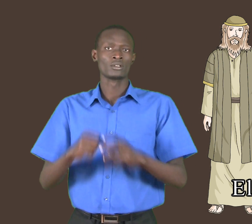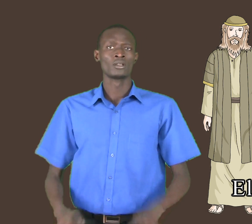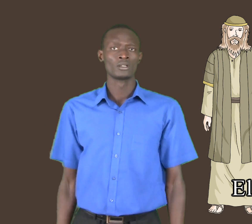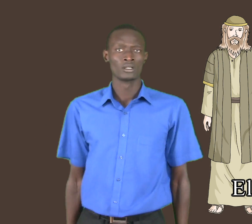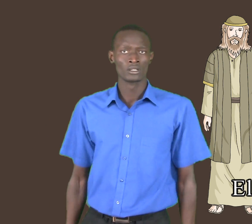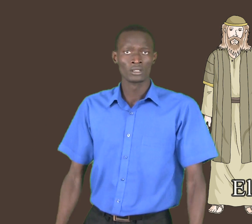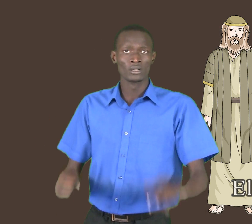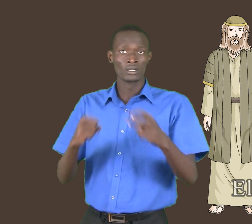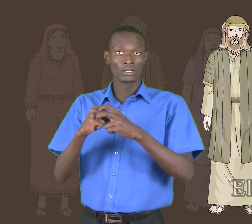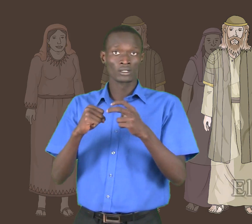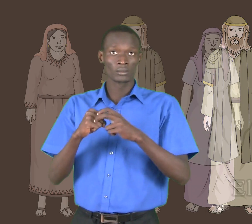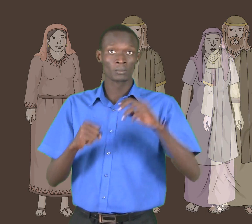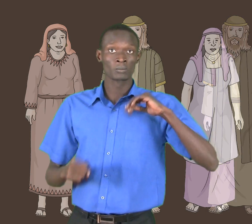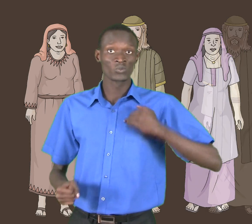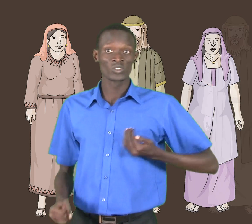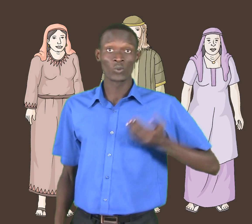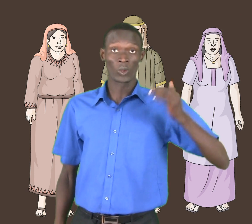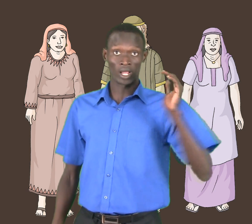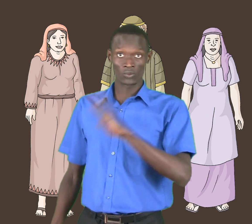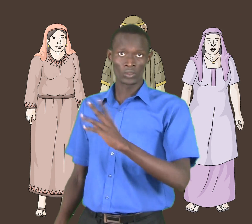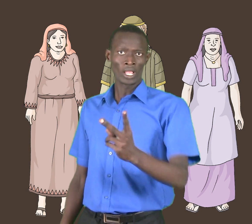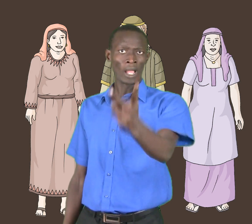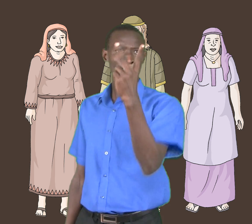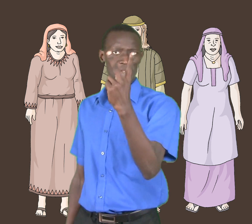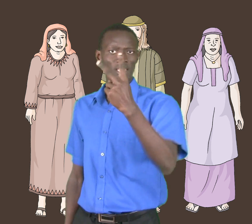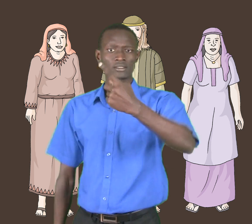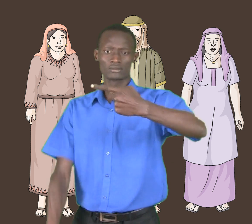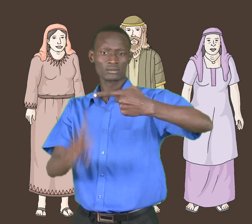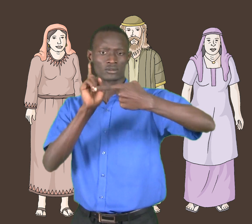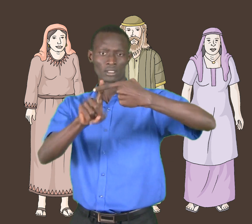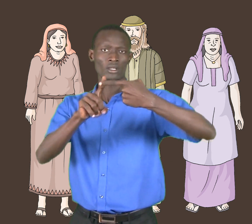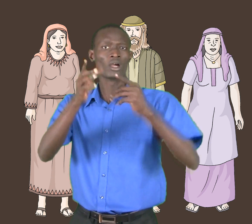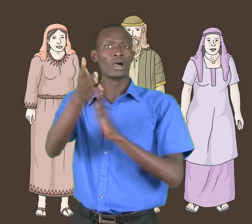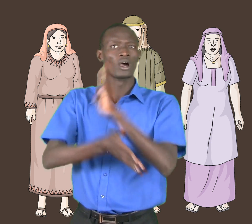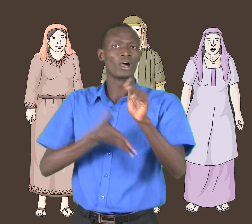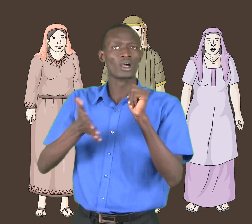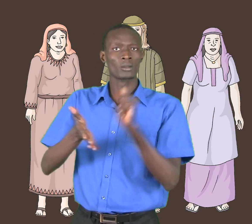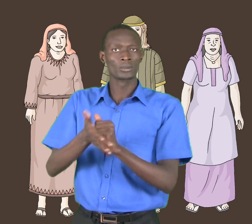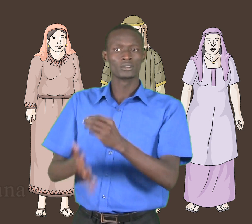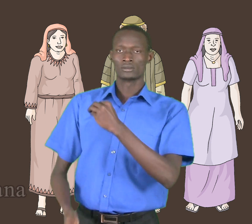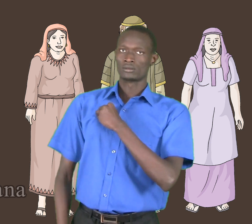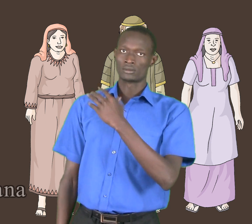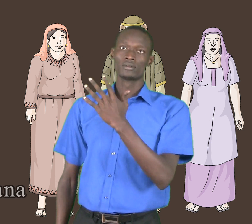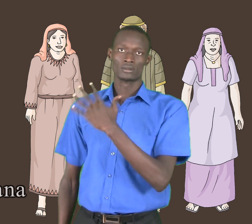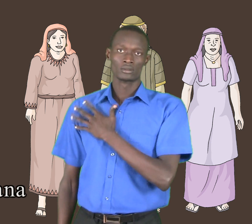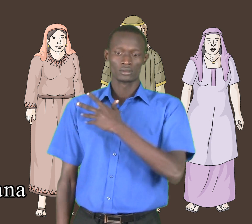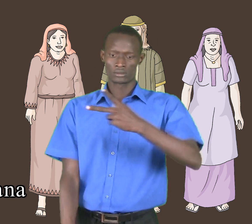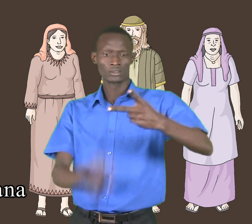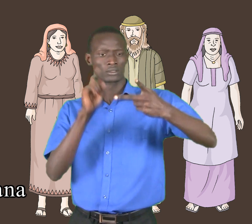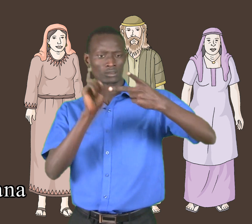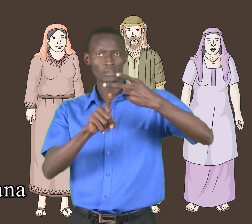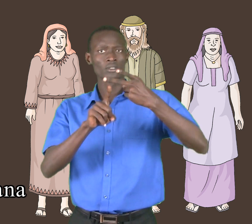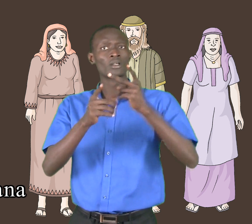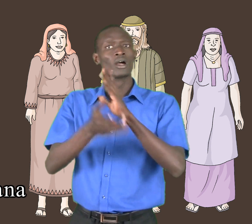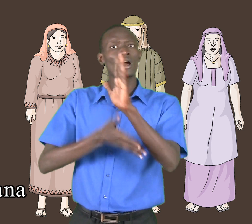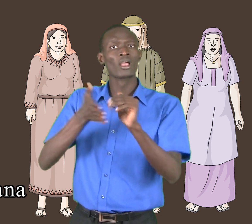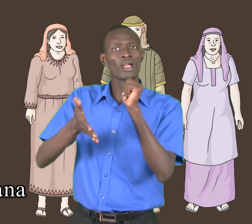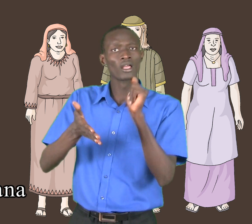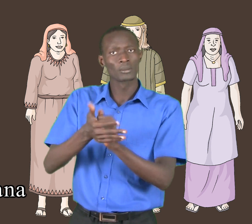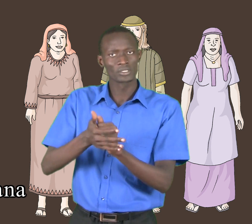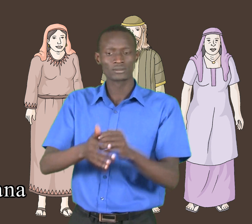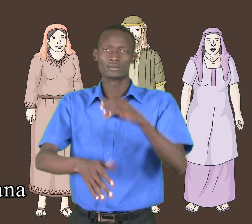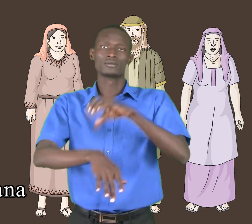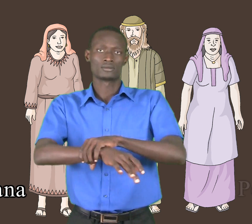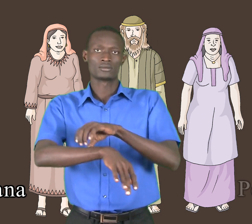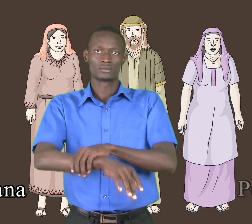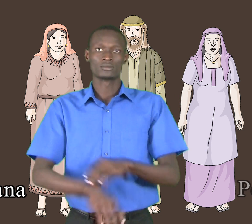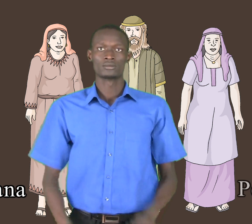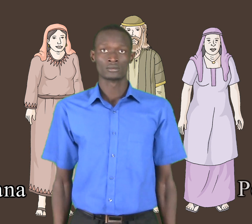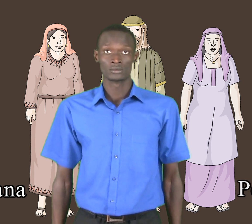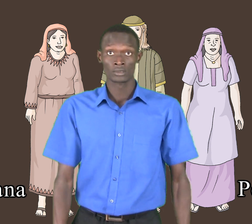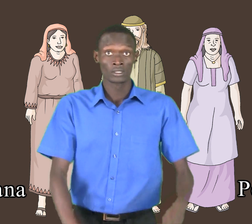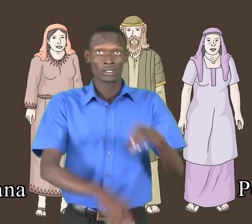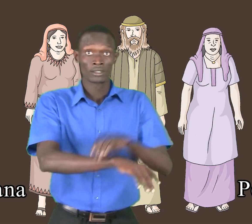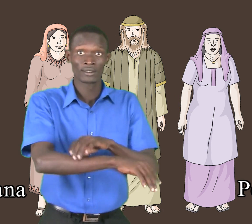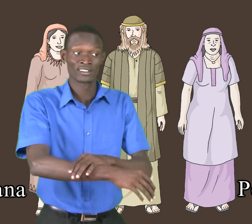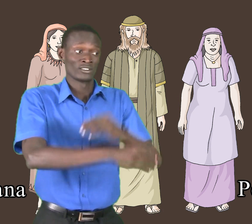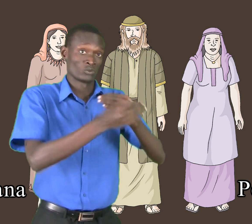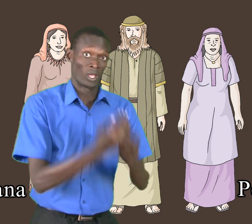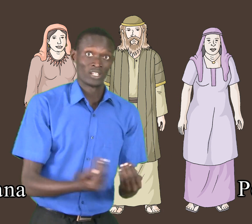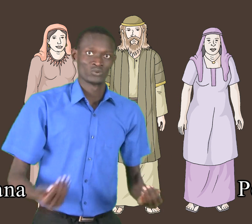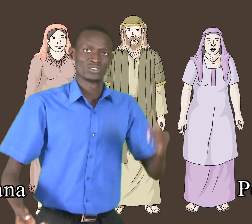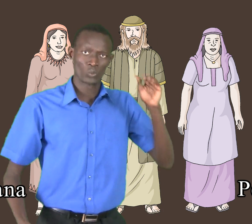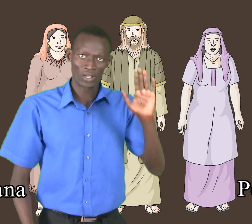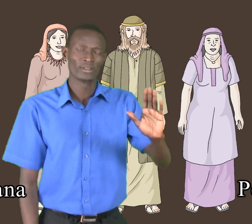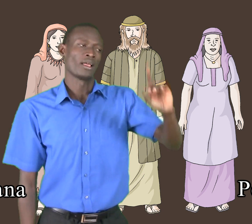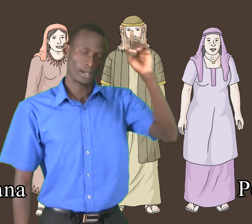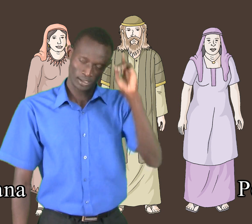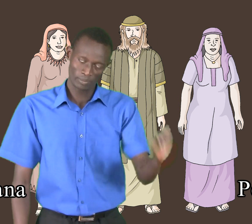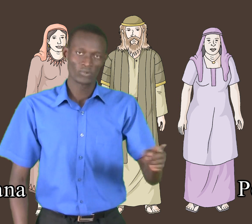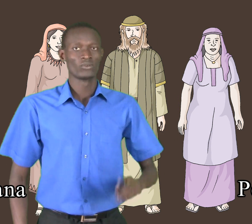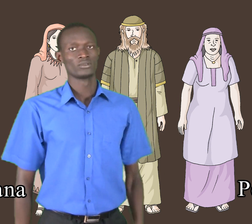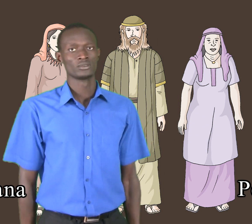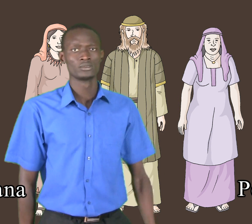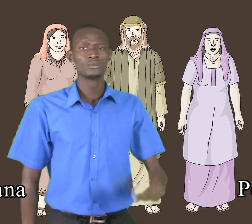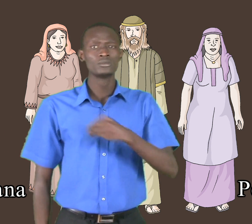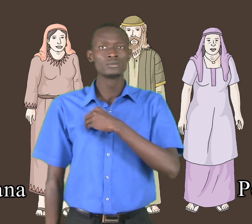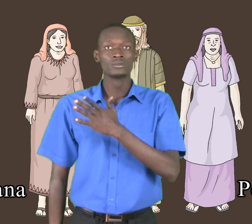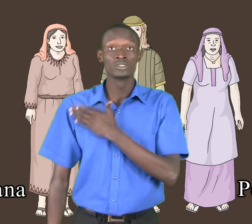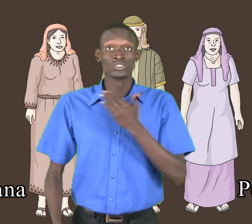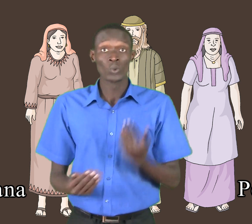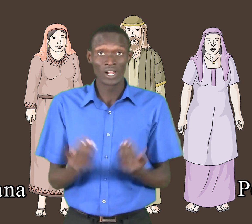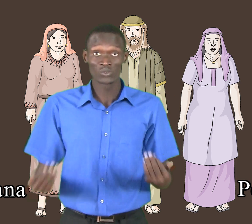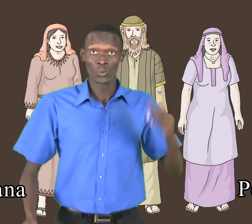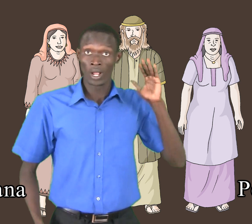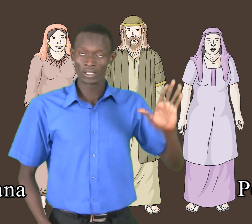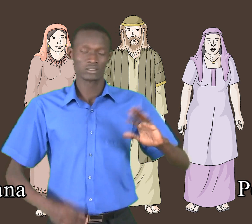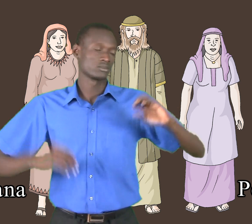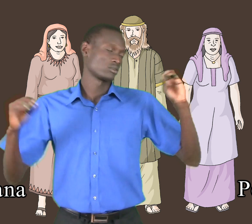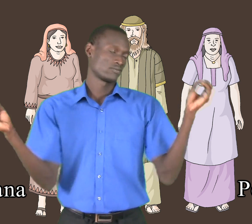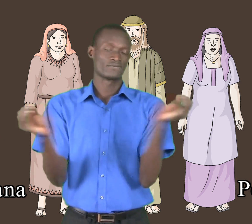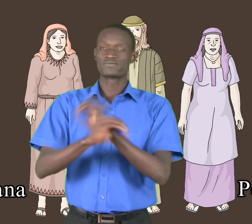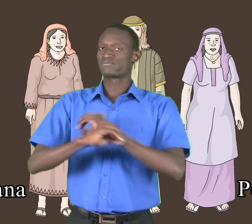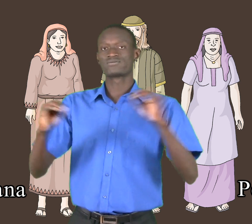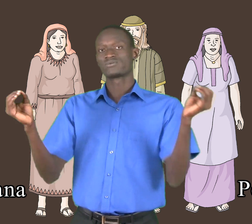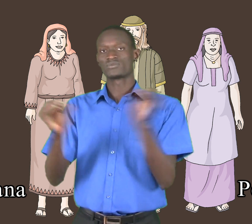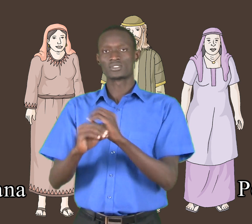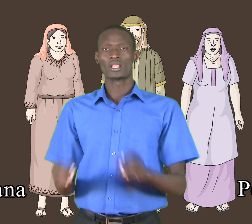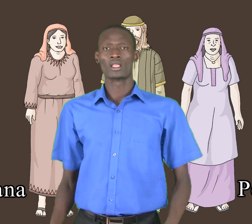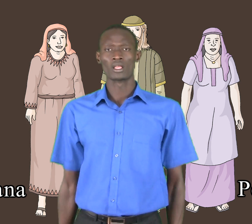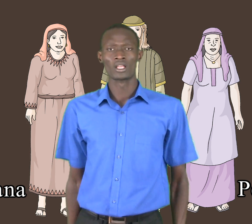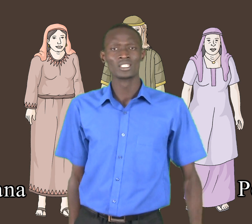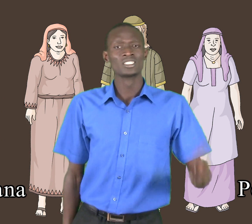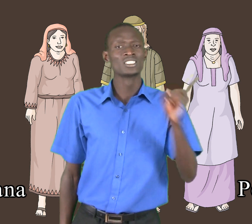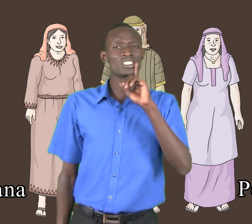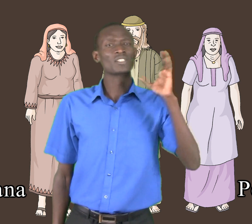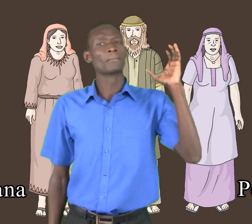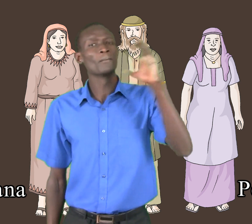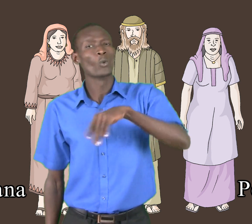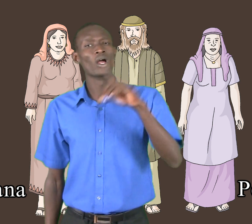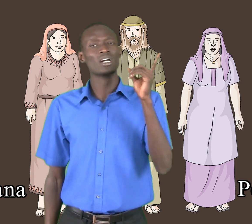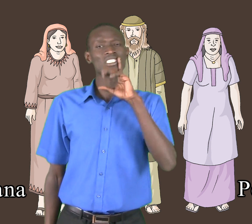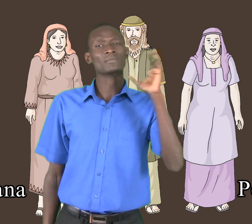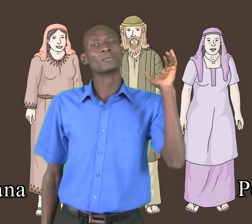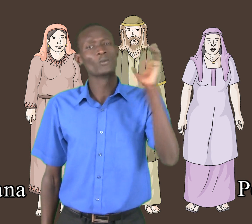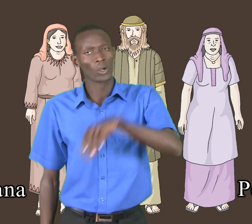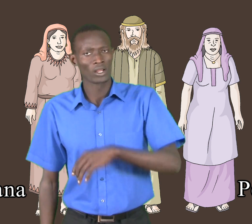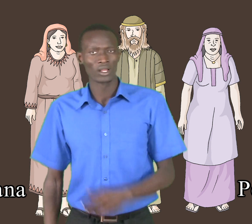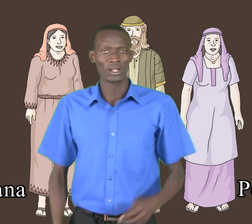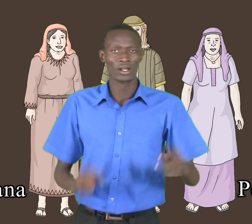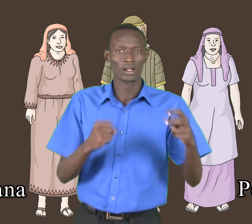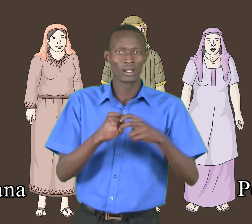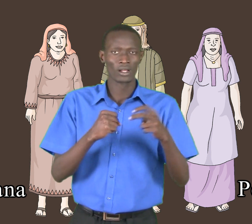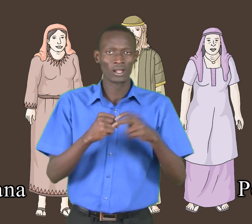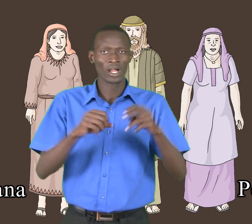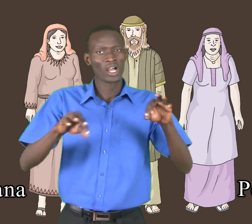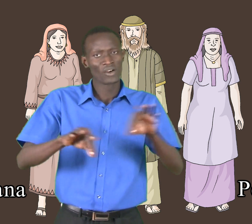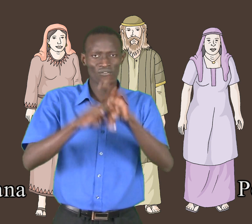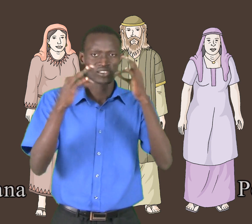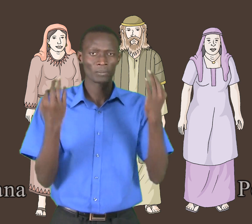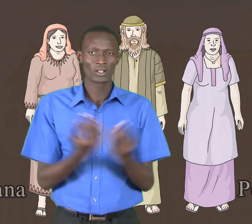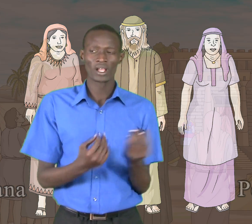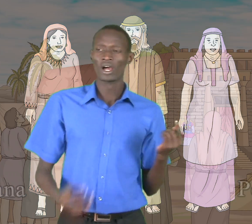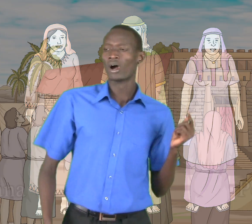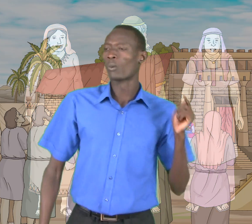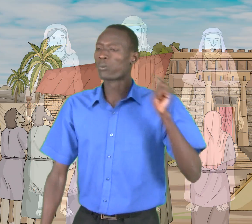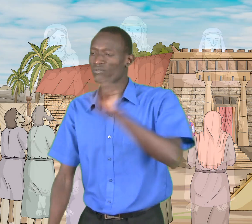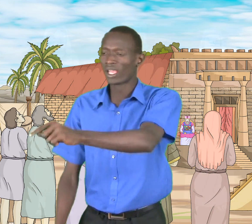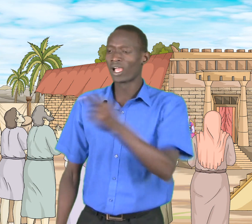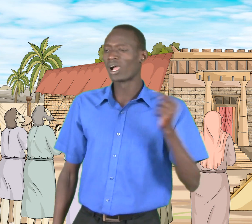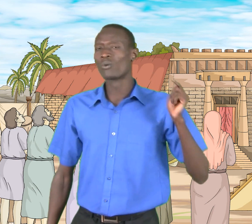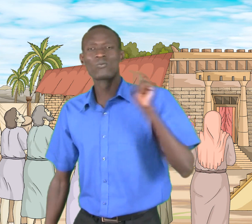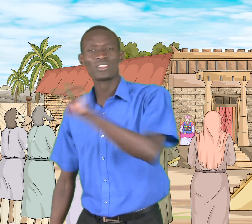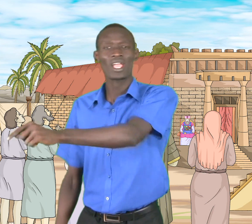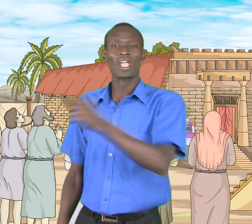He had two wives, one named Hannah and the other Peninnah. And Peninnah had children, but Hannah had none.